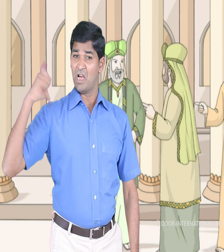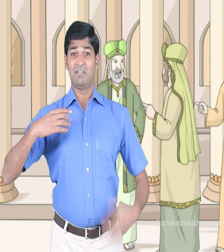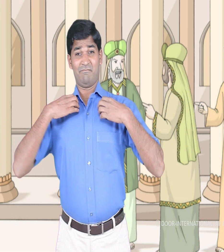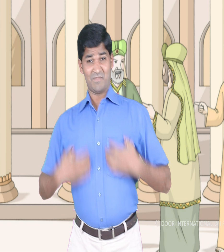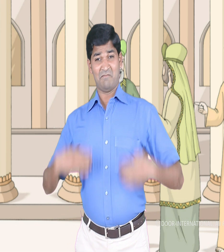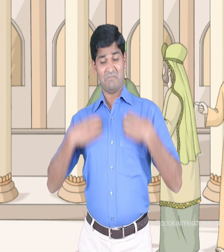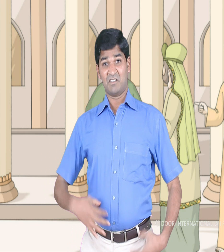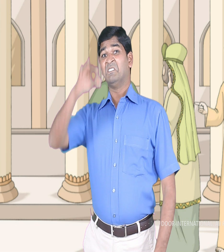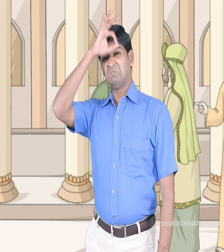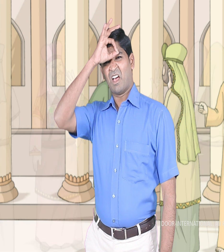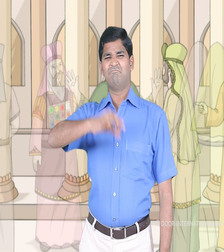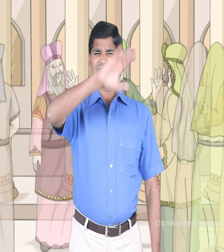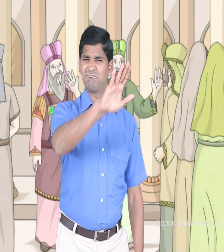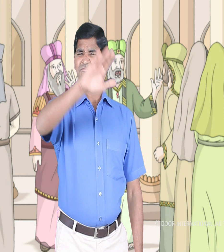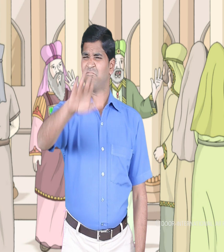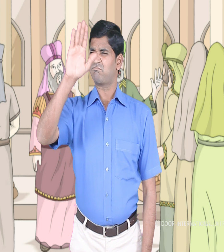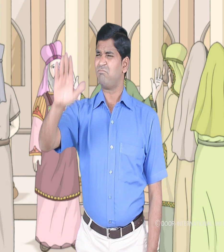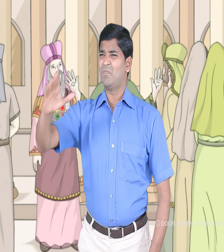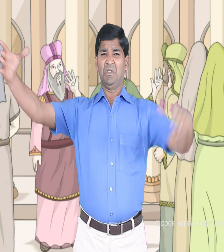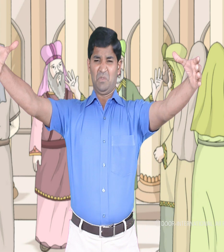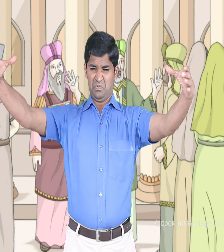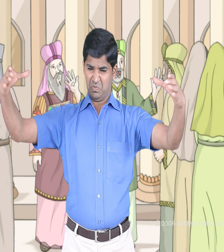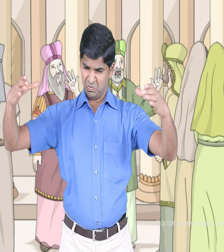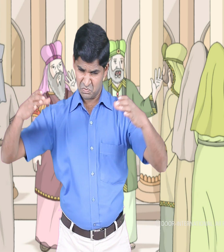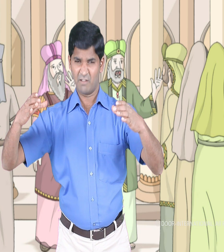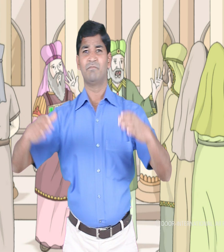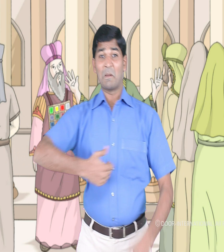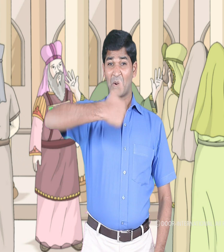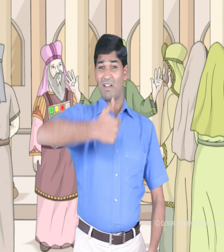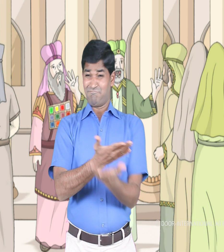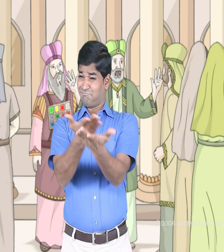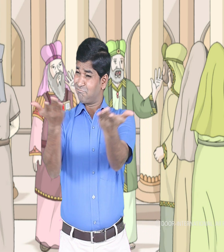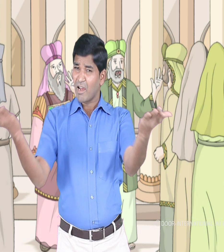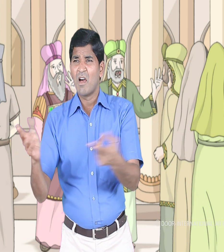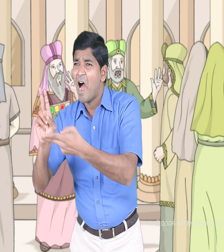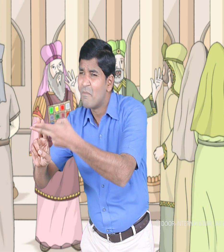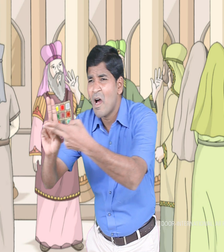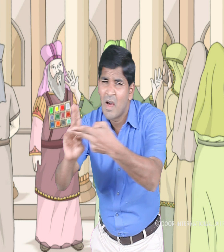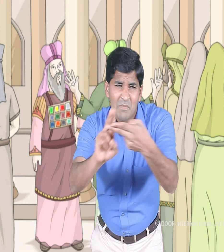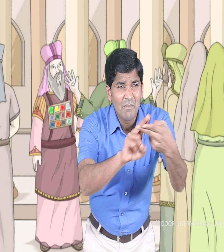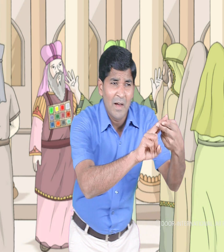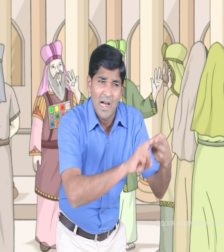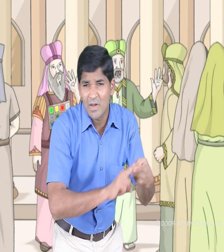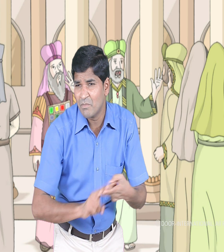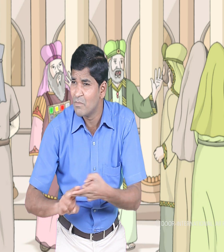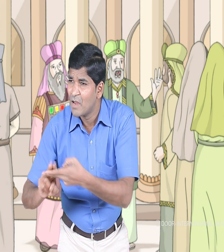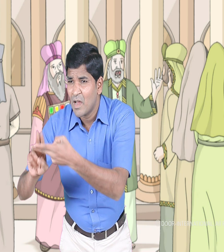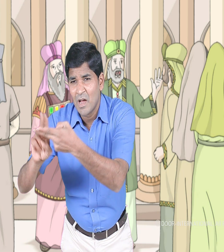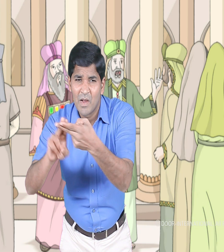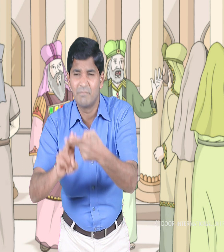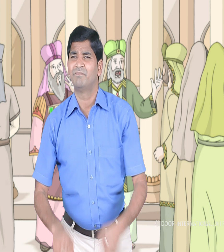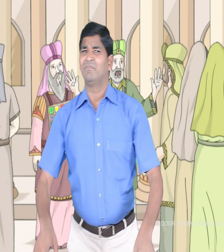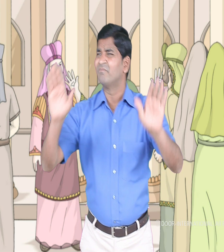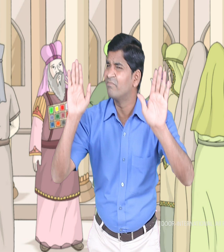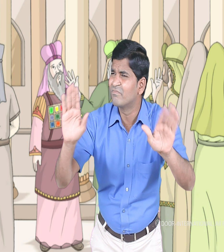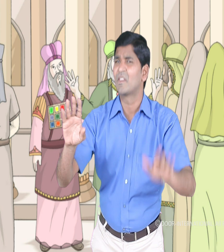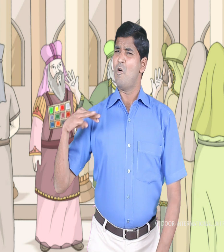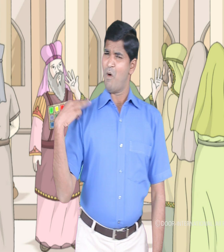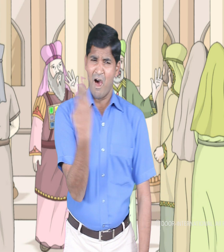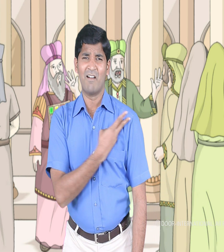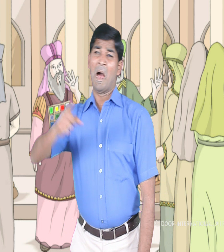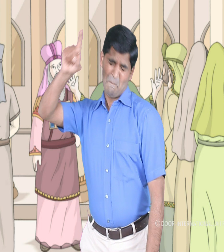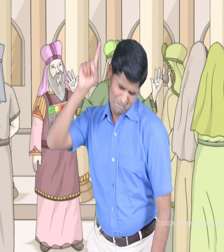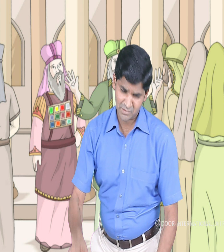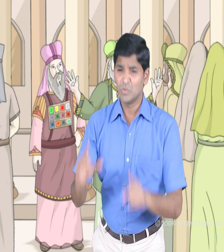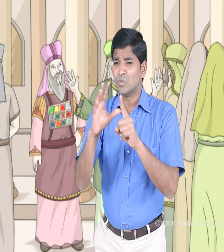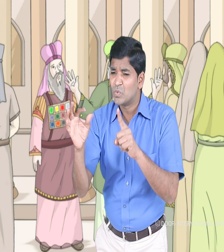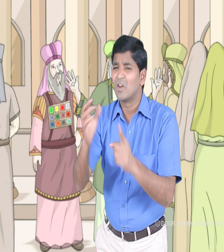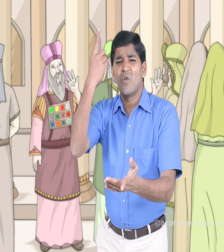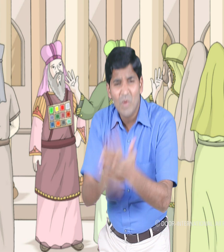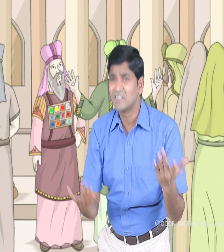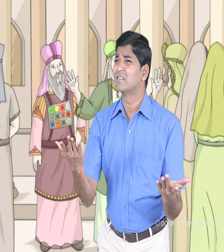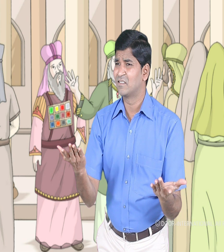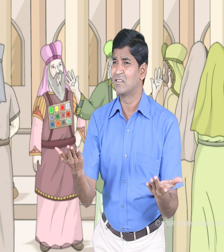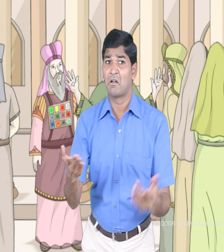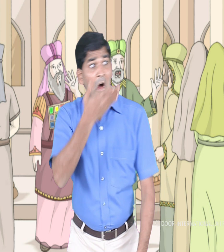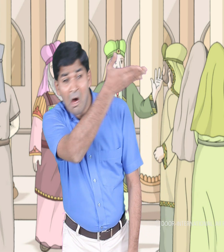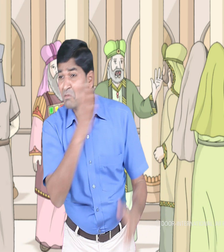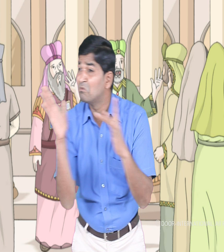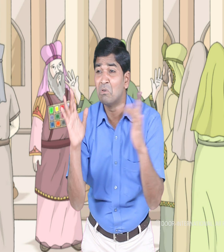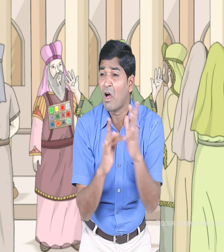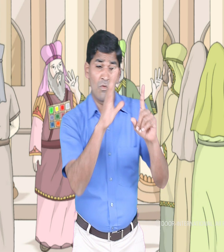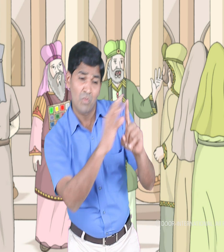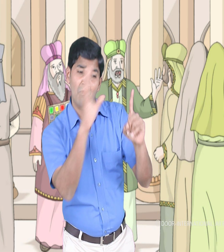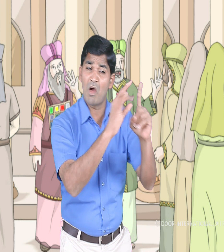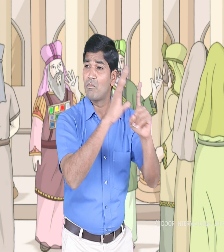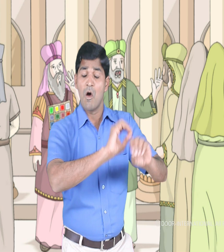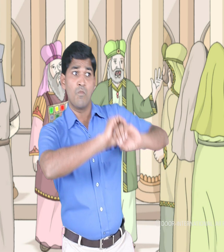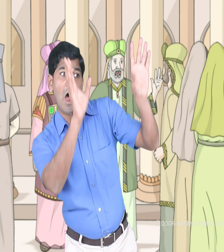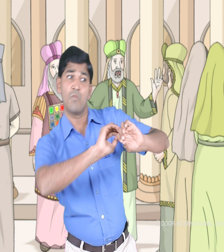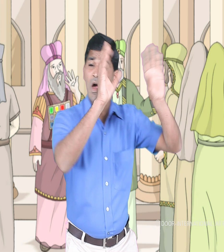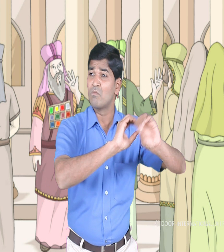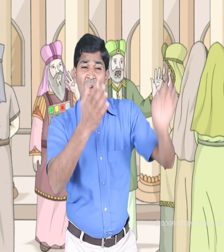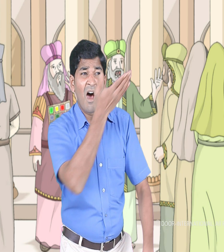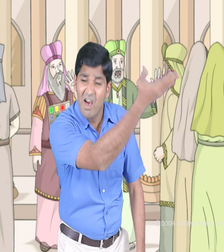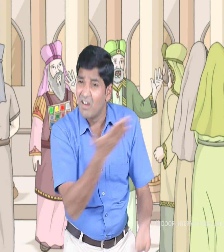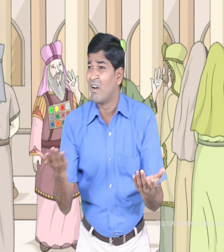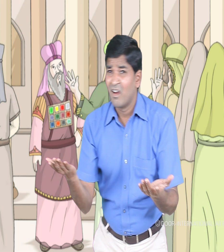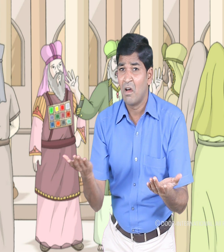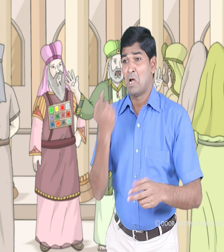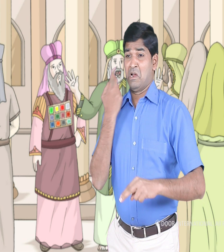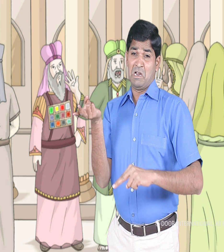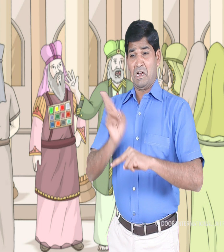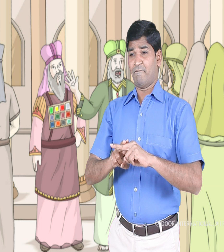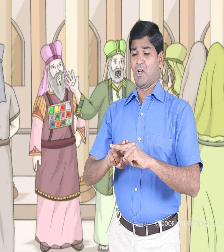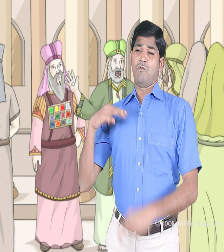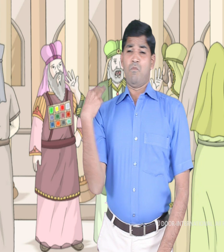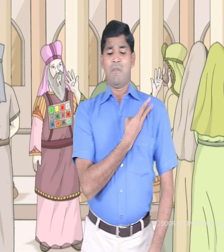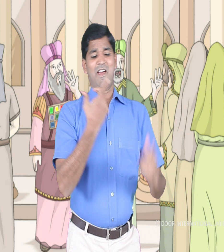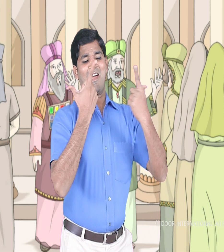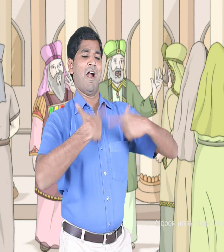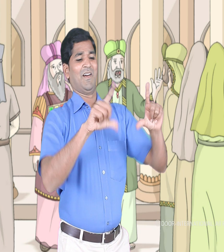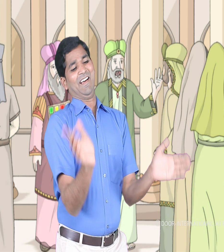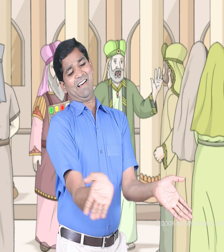Then the chief priests and Pharisees convened the Sanhedrin and said, “What are we to do? This man is performing many signs.